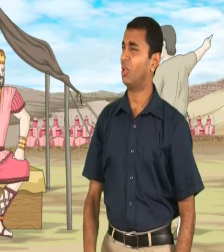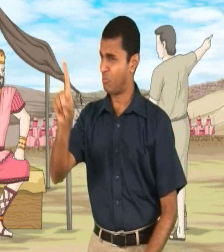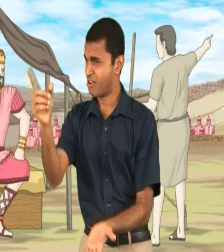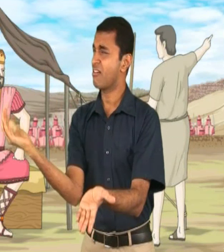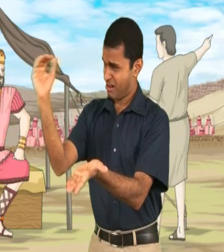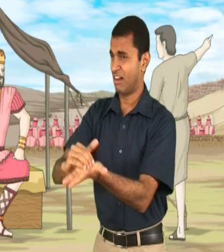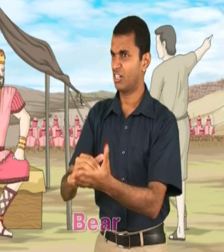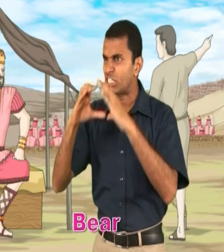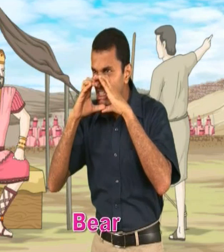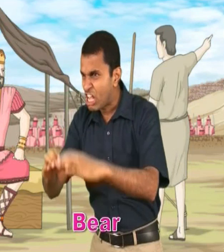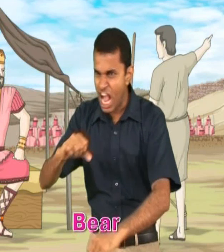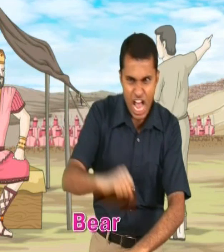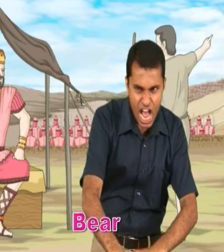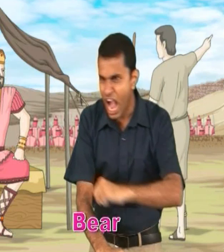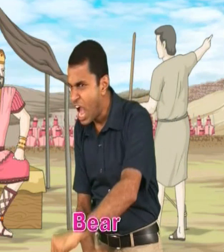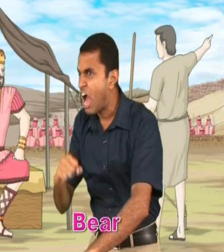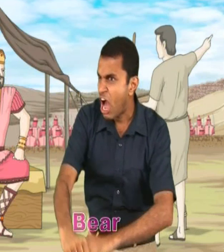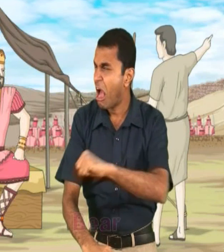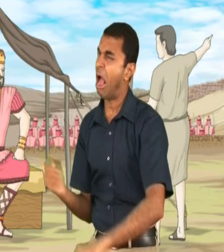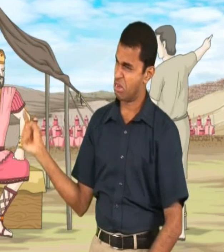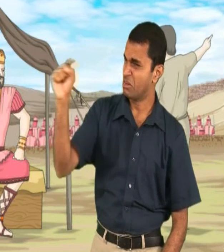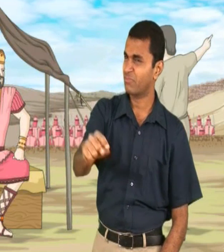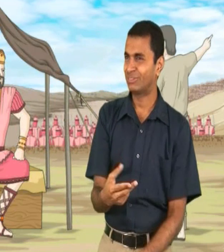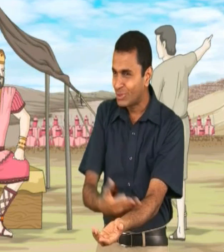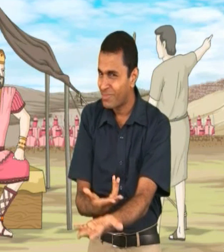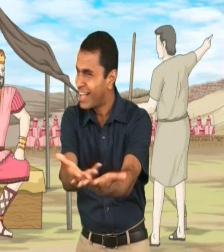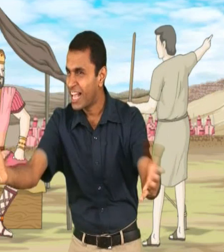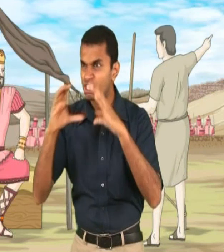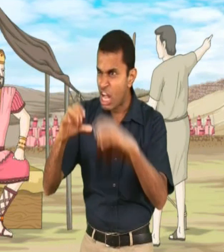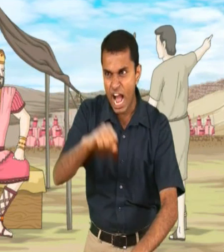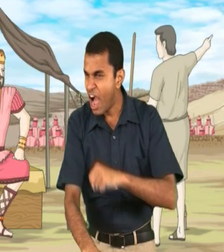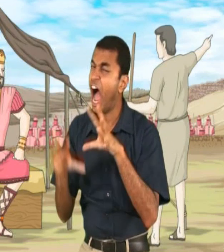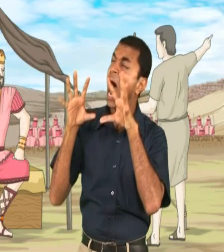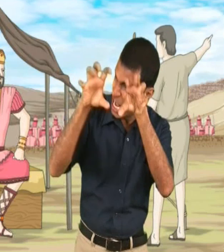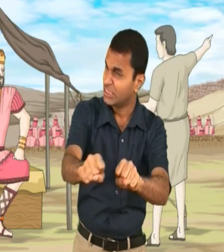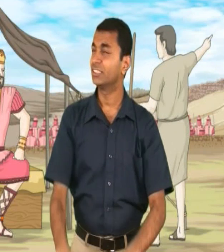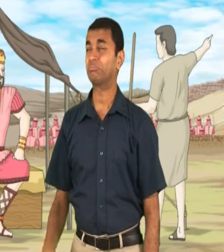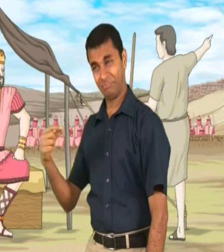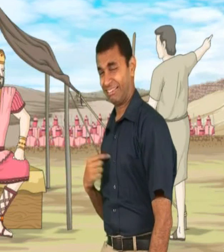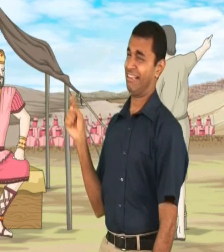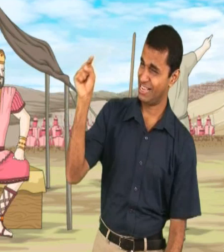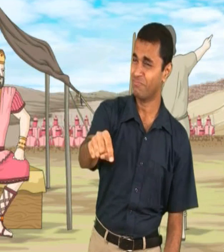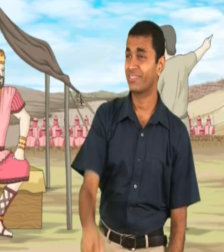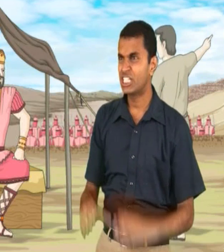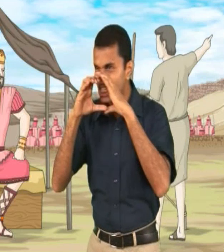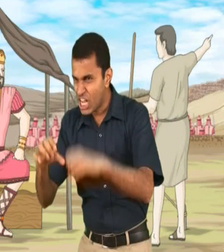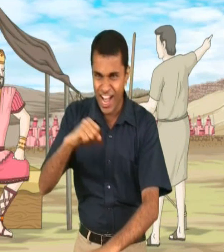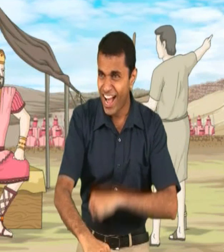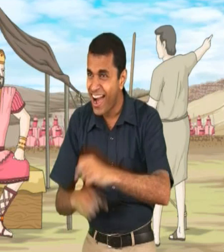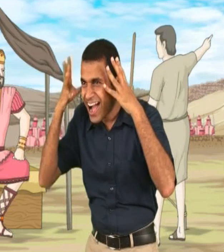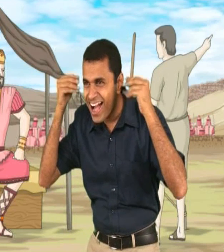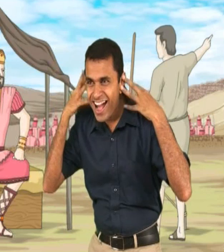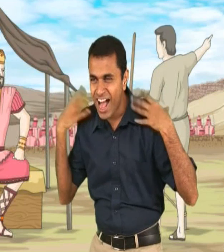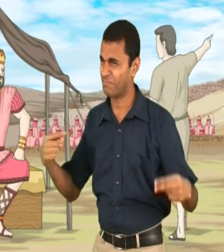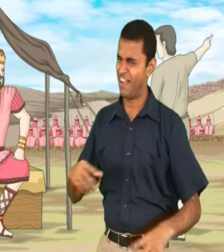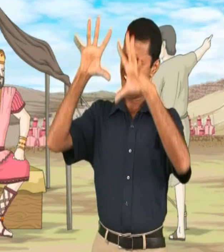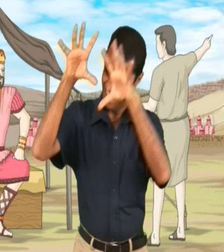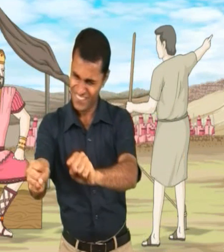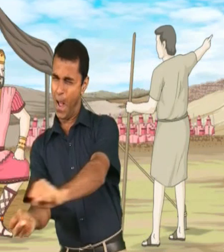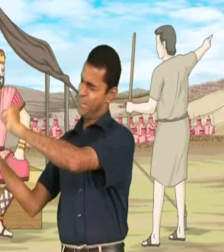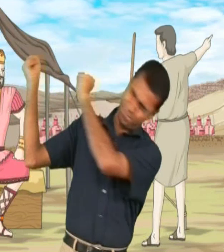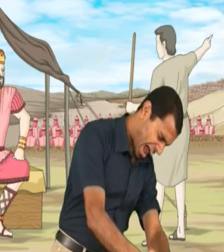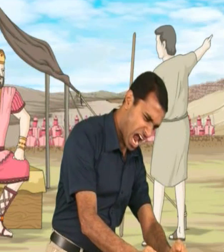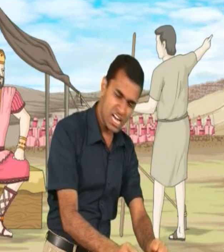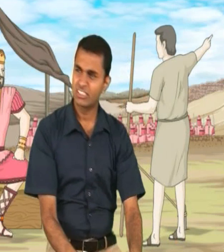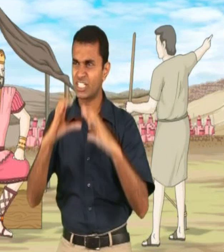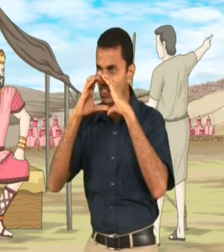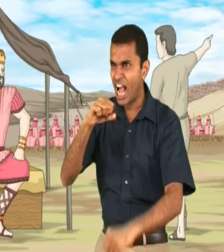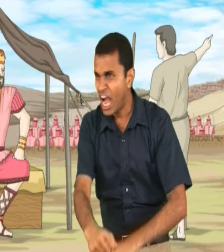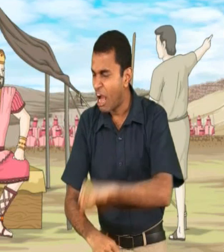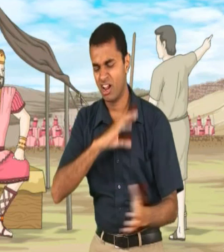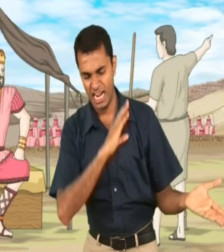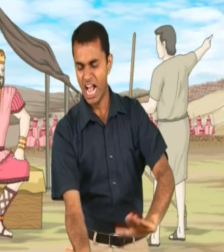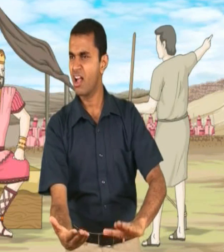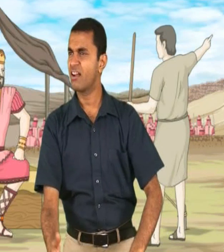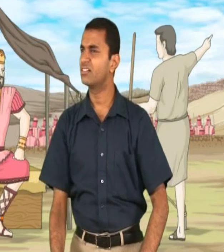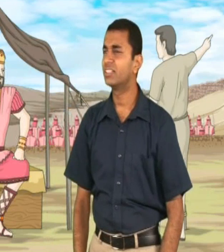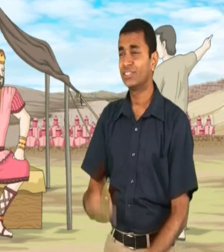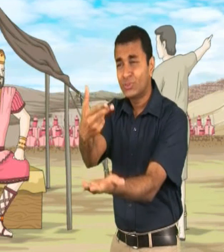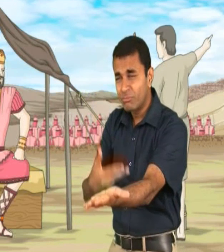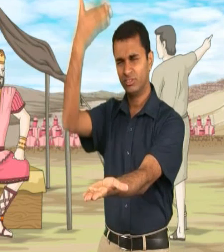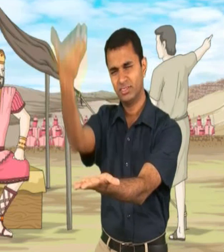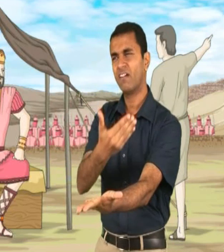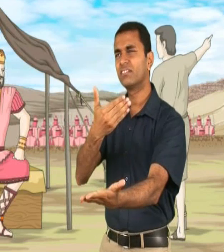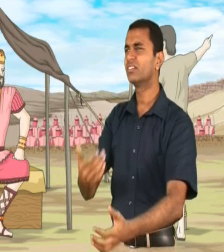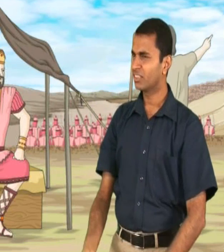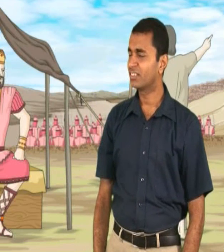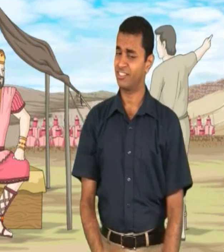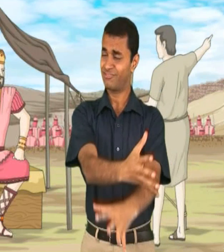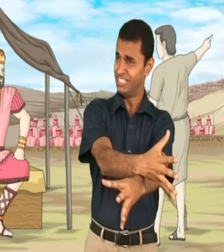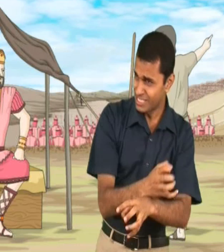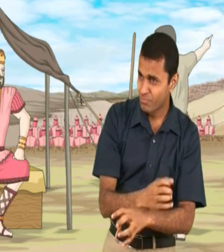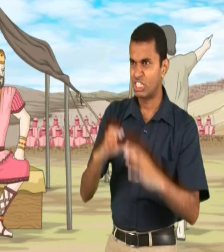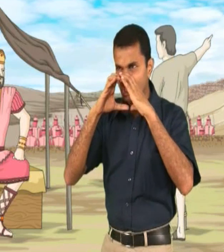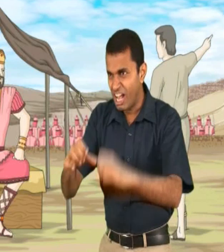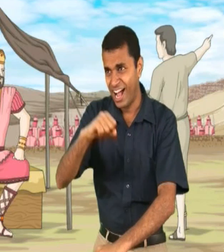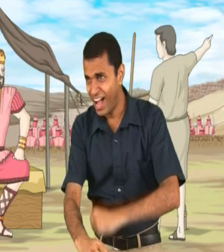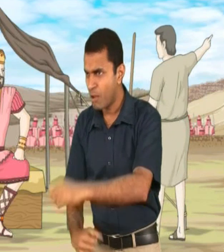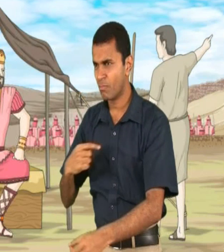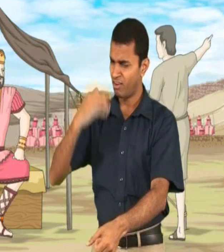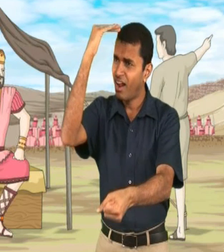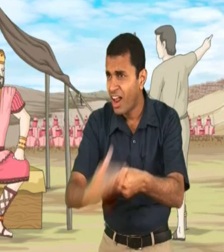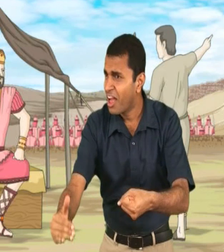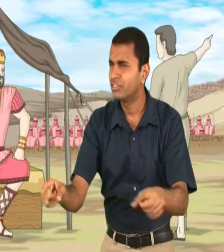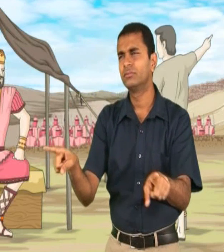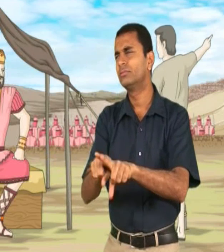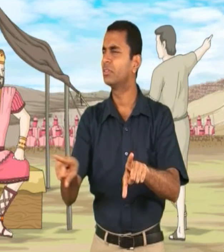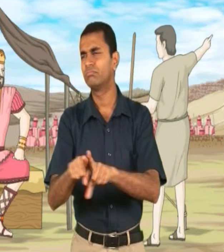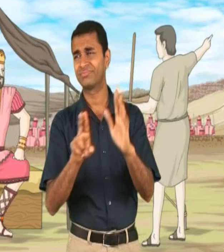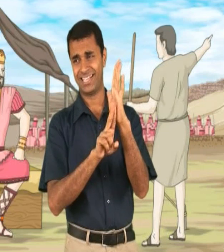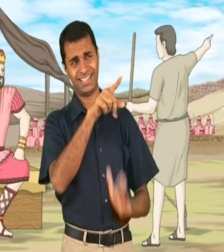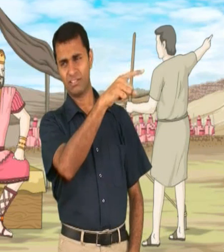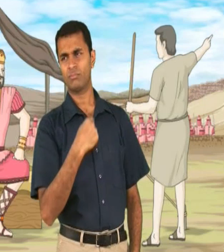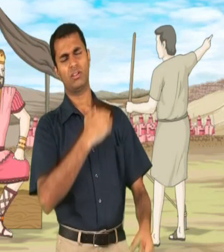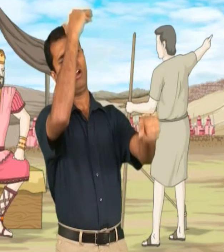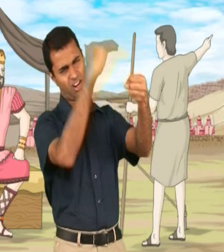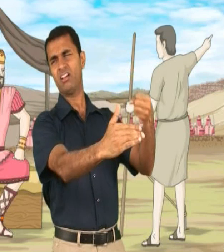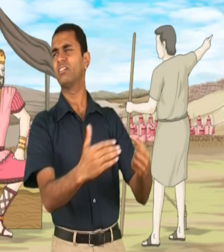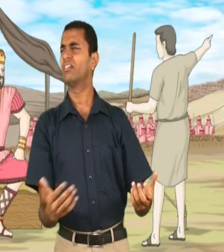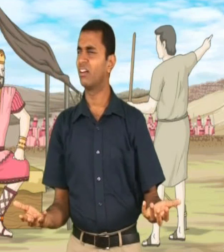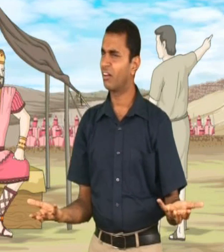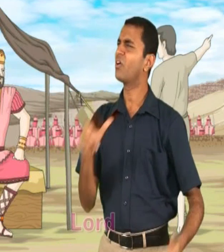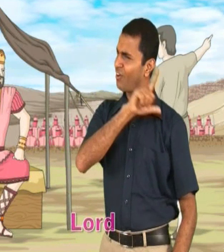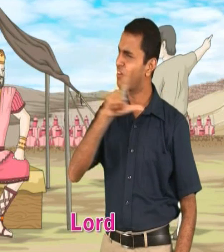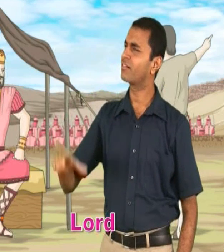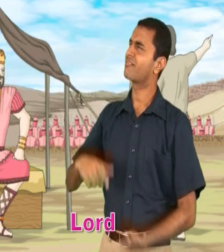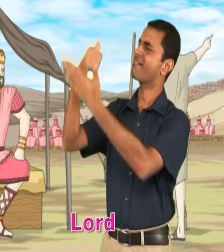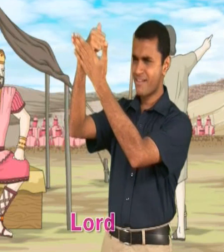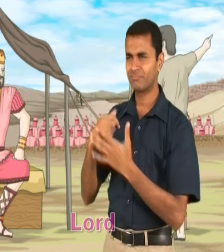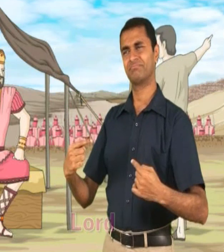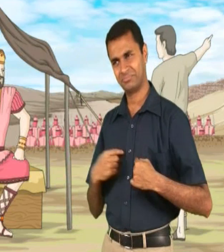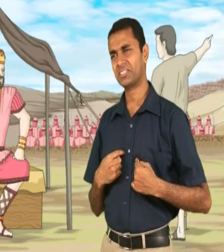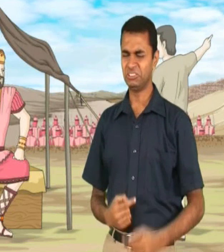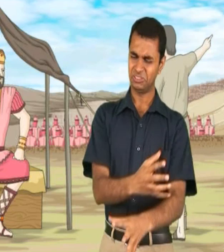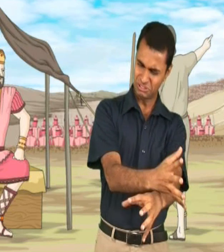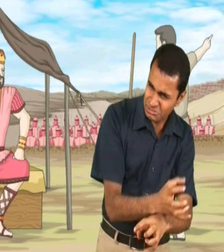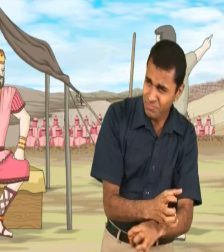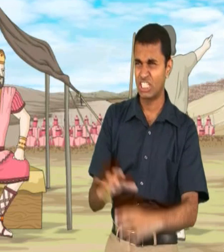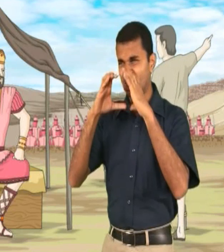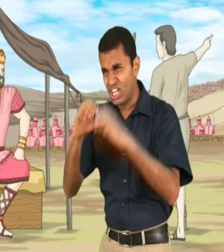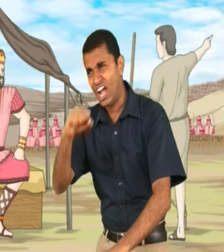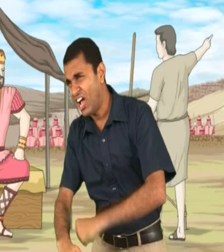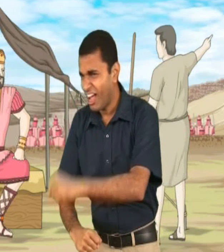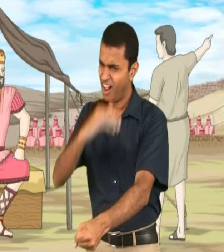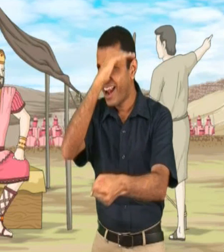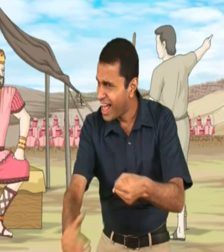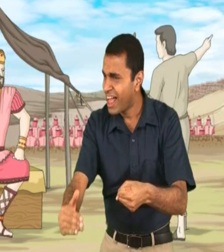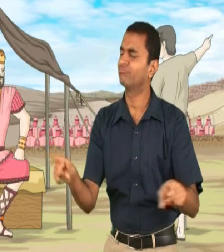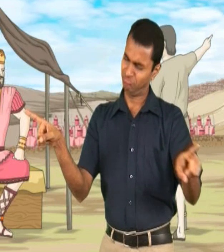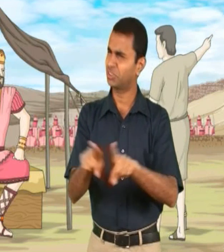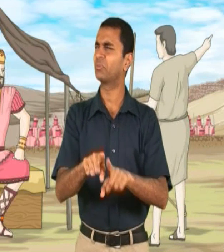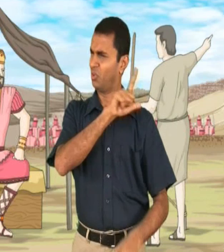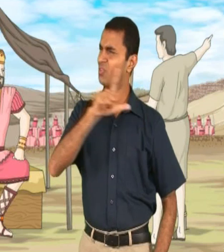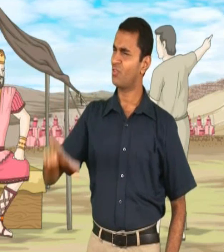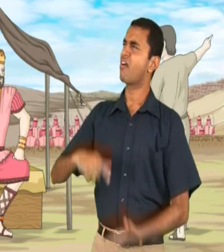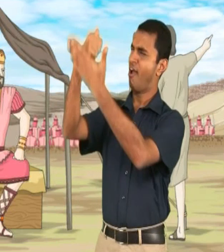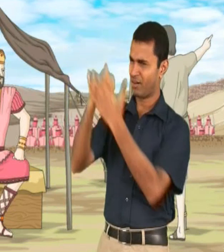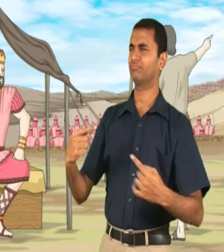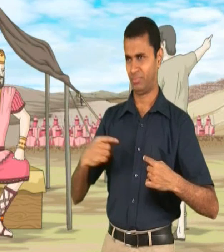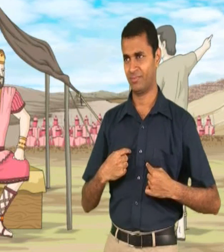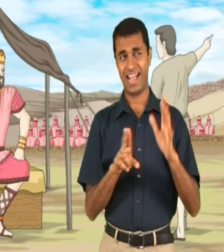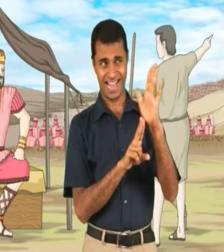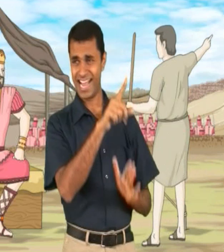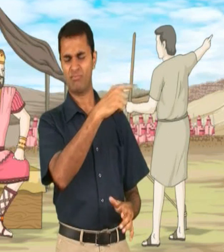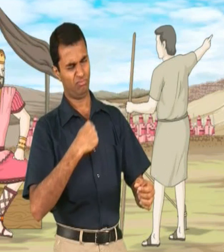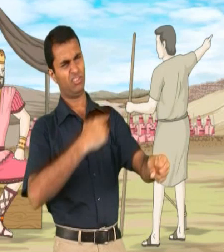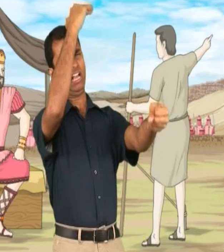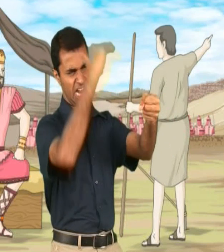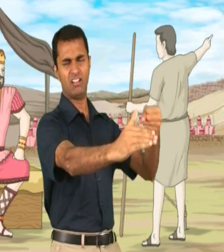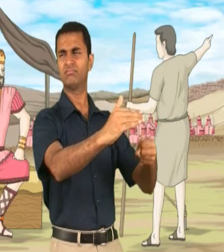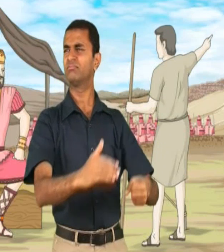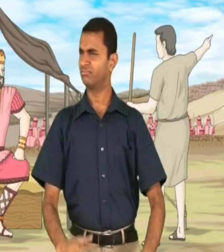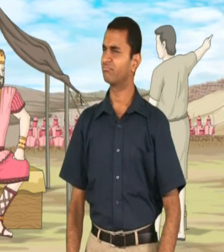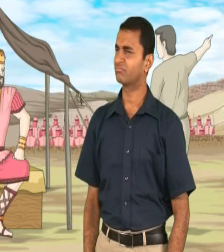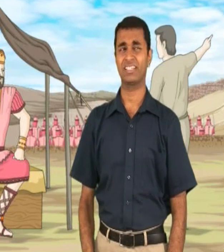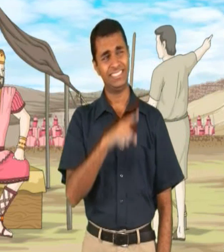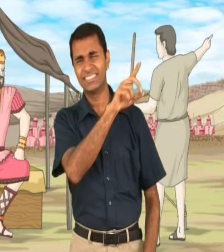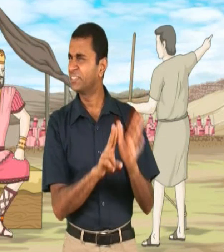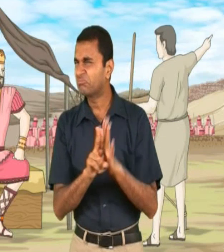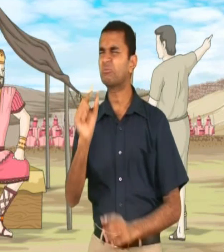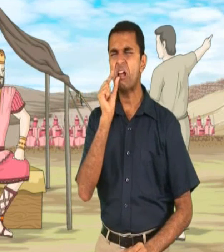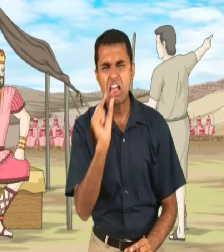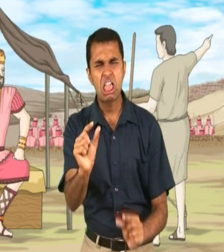If it reared up against me, I would grab it by its fur, strike it down, and kill it. Your servant has killed lions and bears; this uncircumcised Philistine will be like one of them, for he has defied the armies of the living God.”